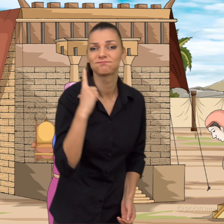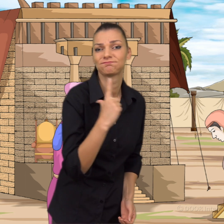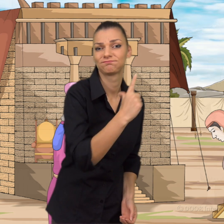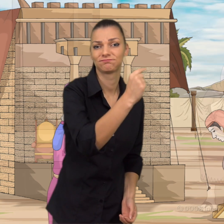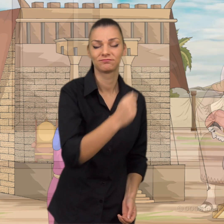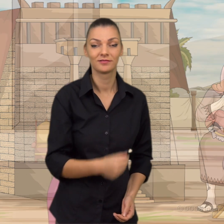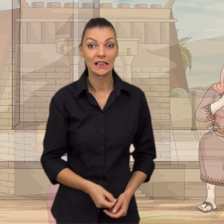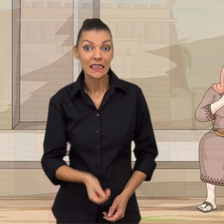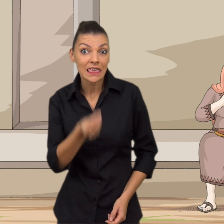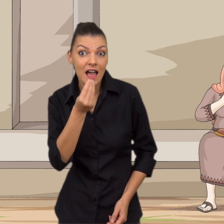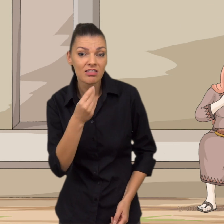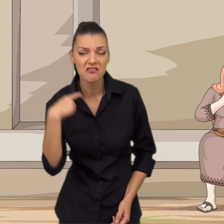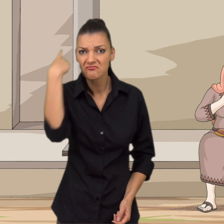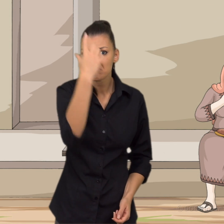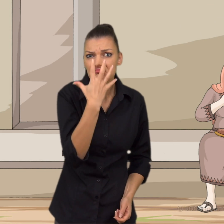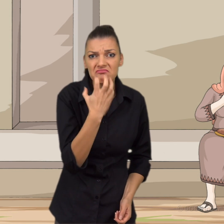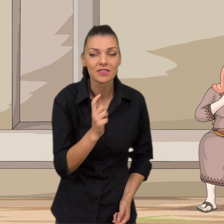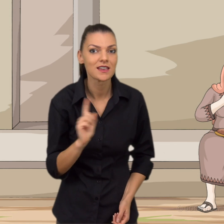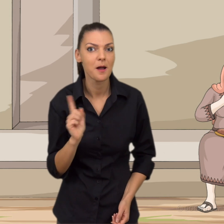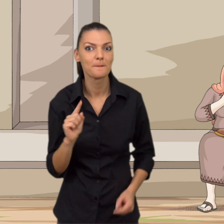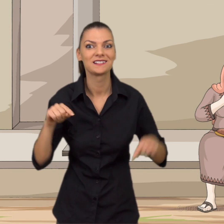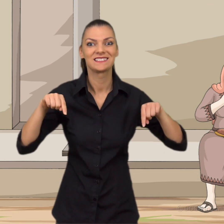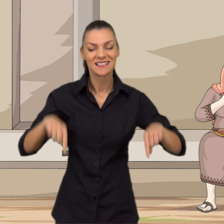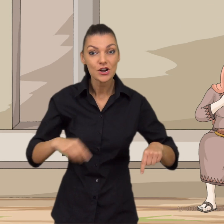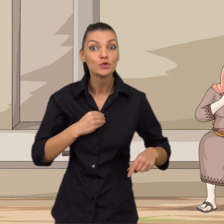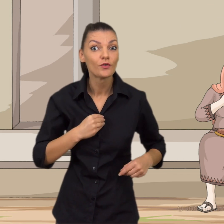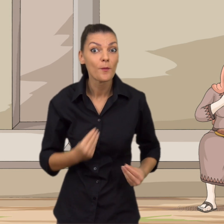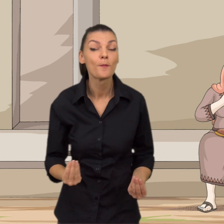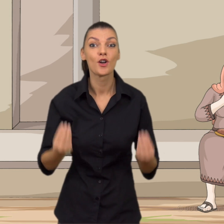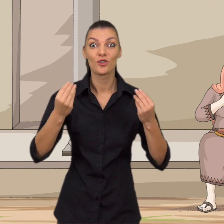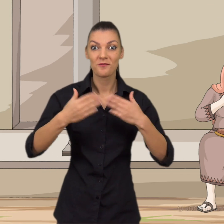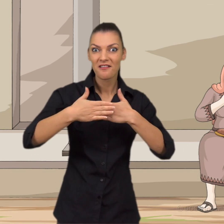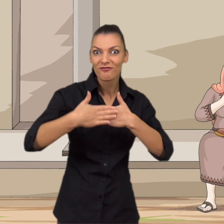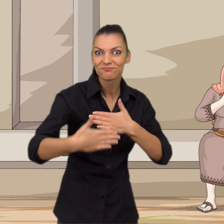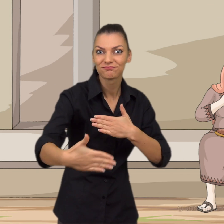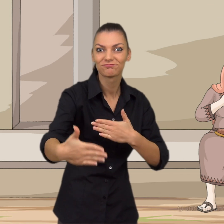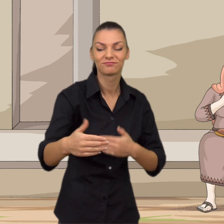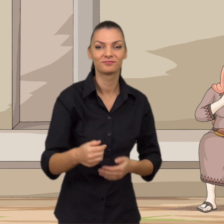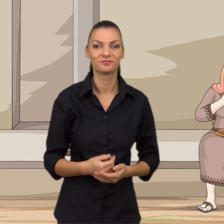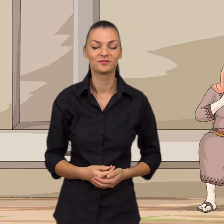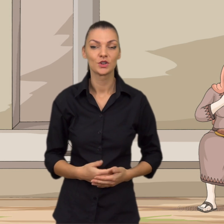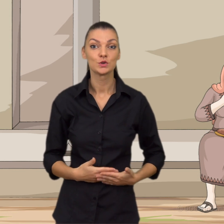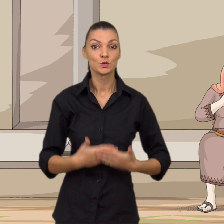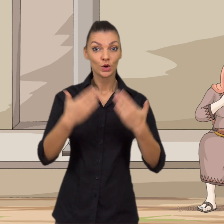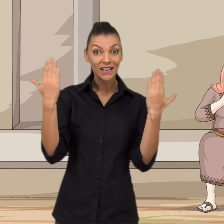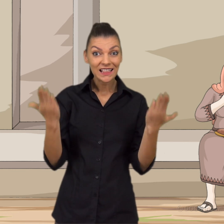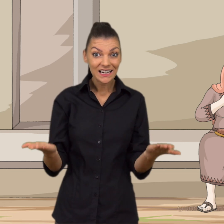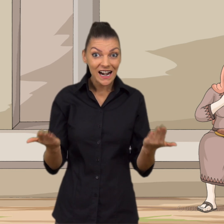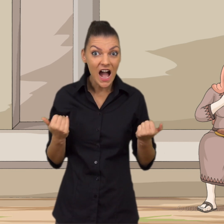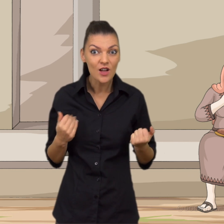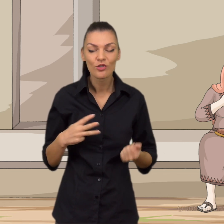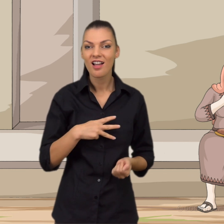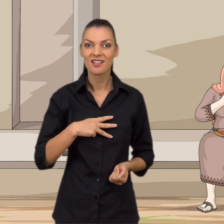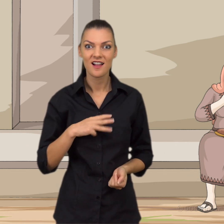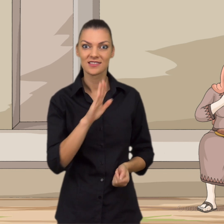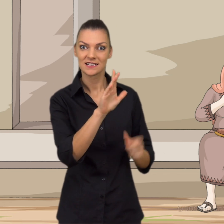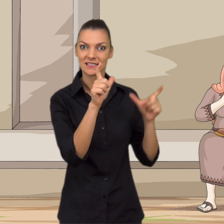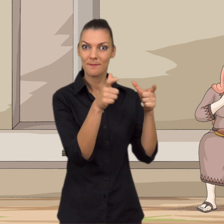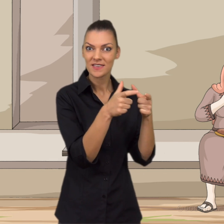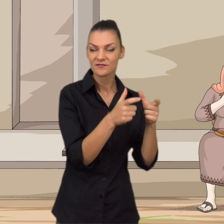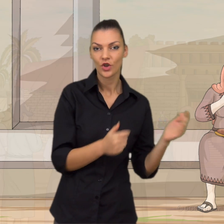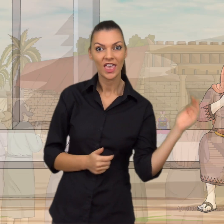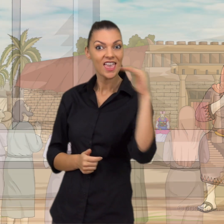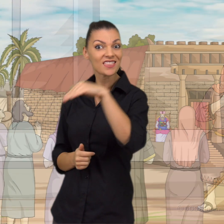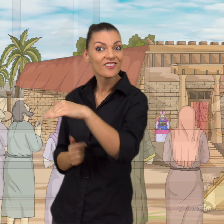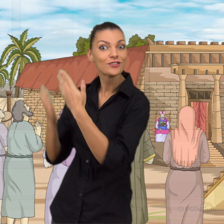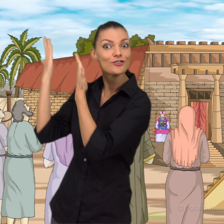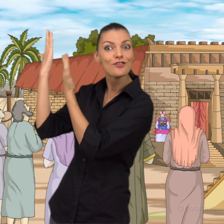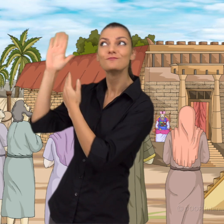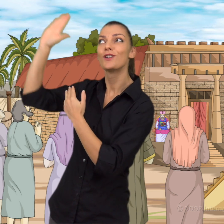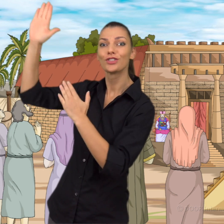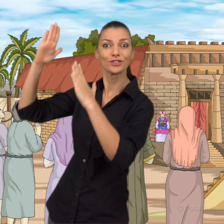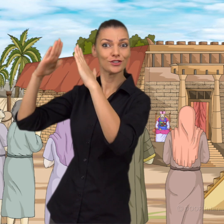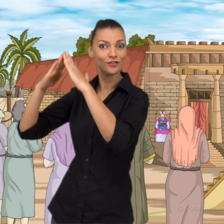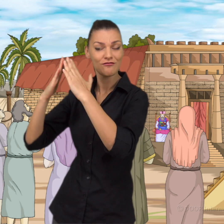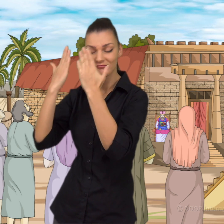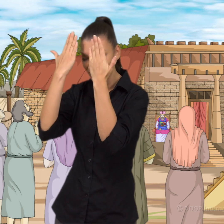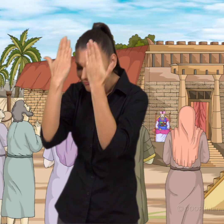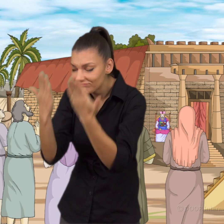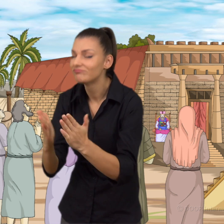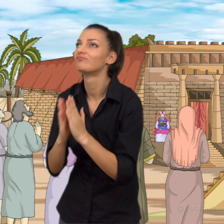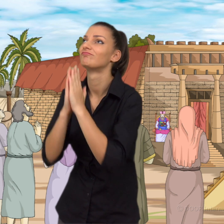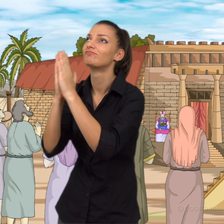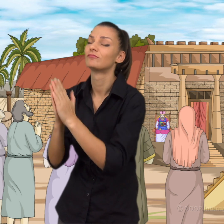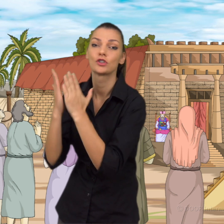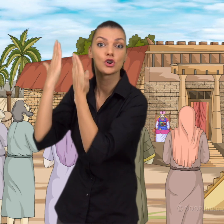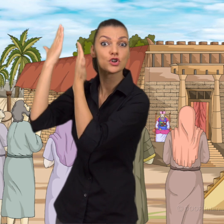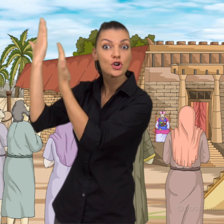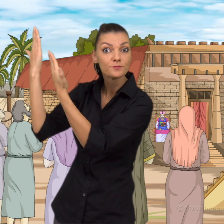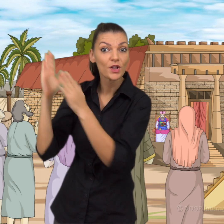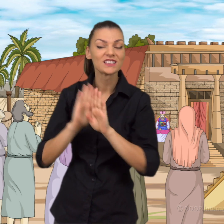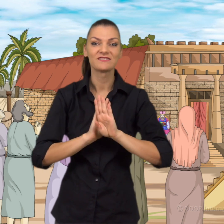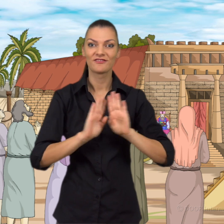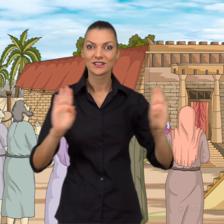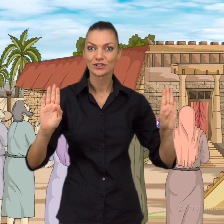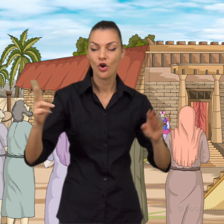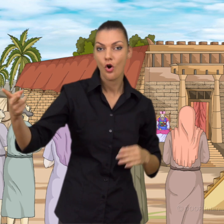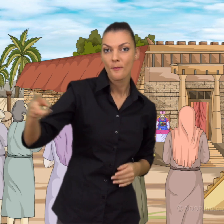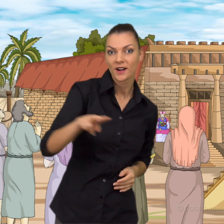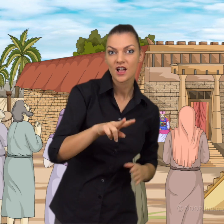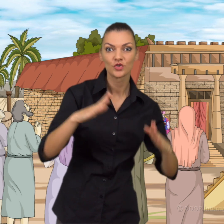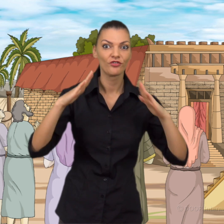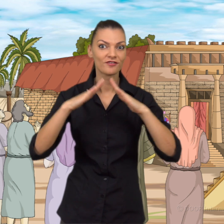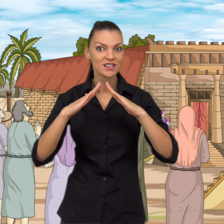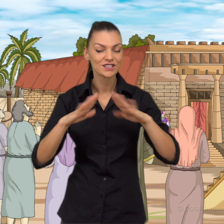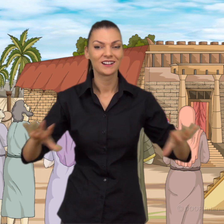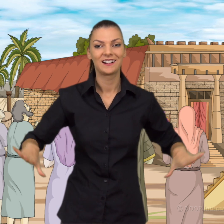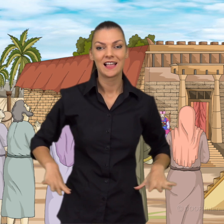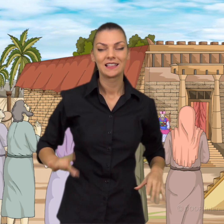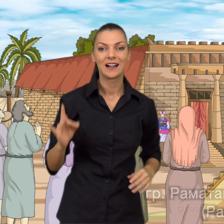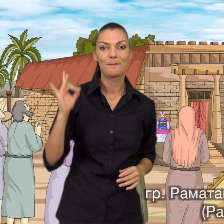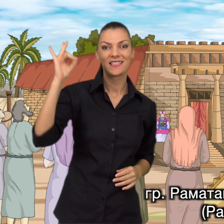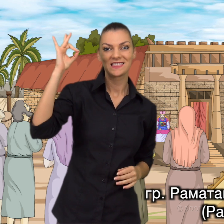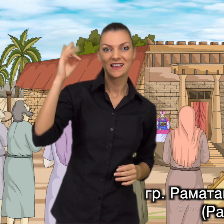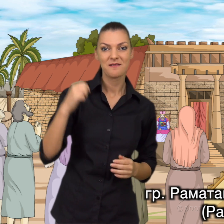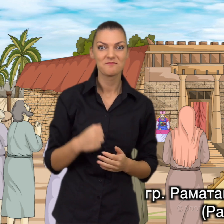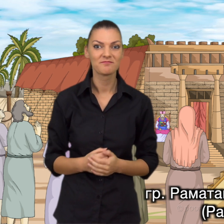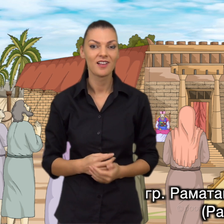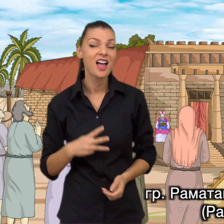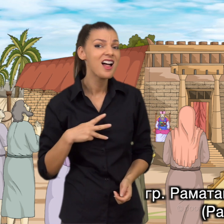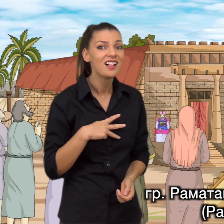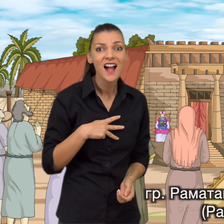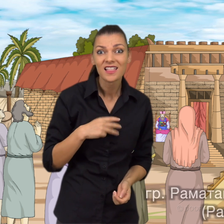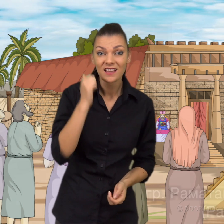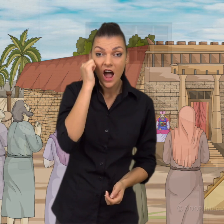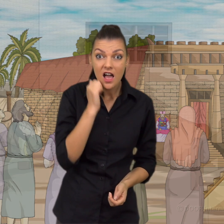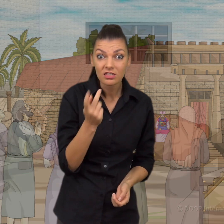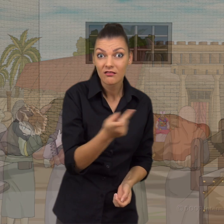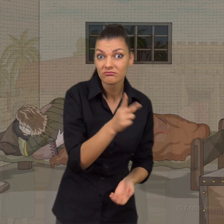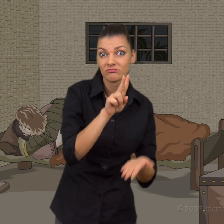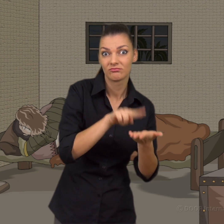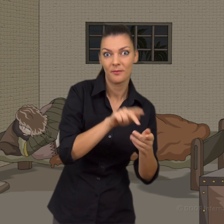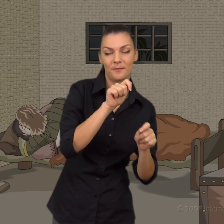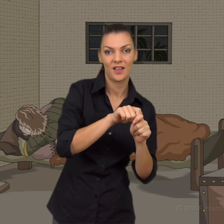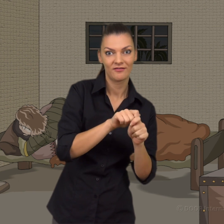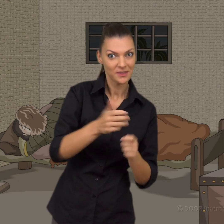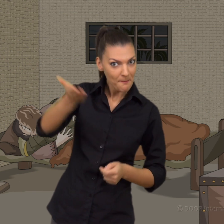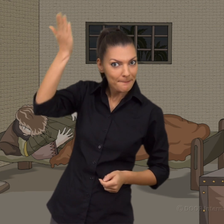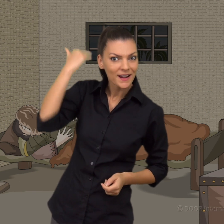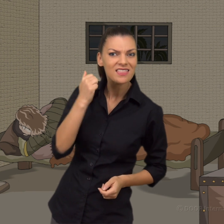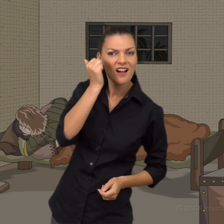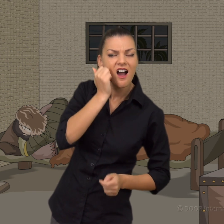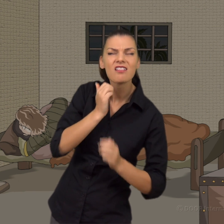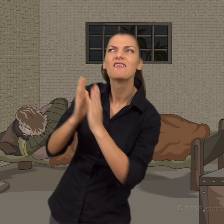Then she went on her way, and she began eating again, and her face was no longer downcast. The next morning Elkanah and Hannah got up early to bow in worship before the LORD, and then returned home to Ramah.